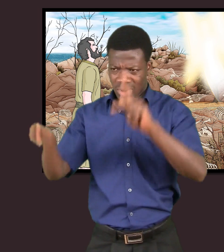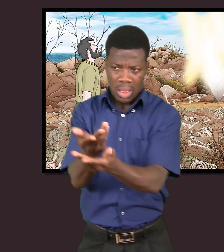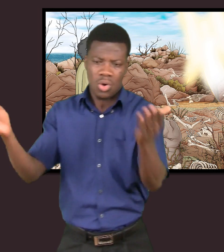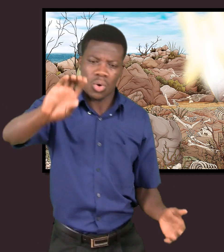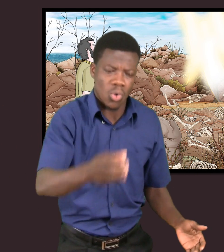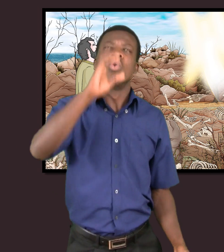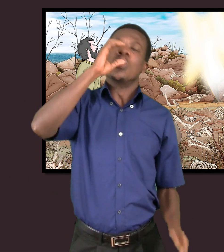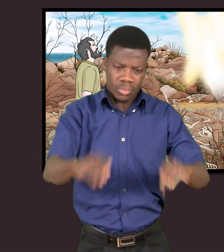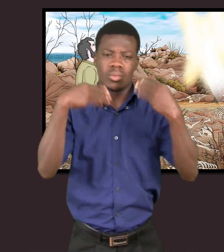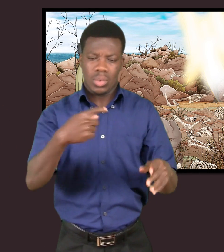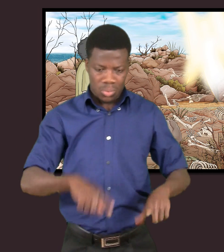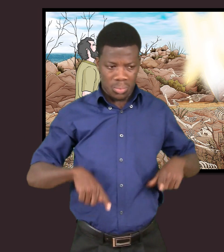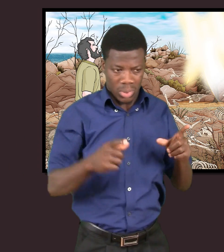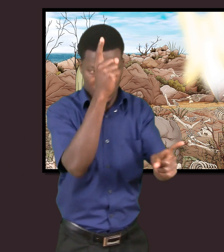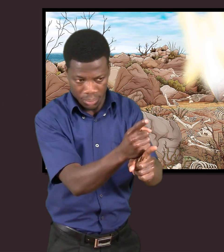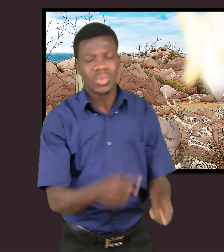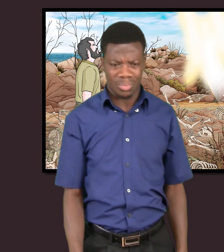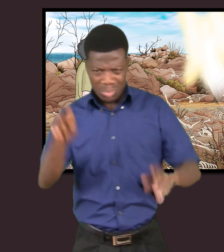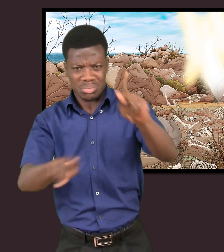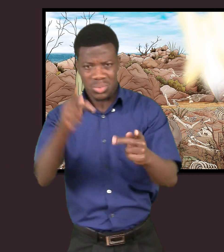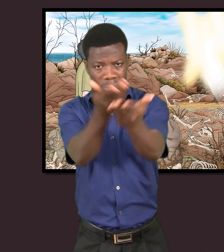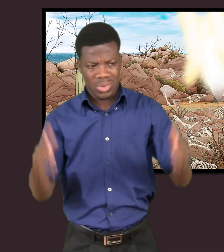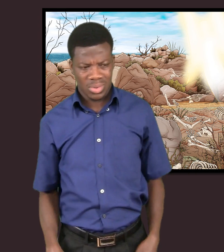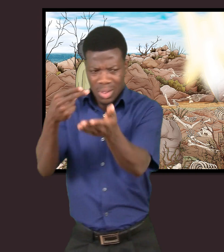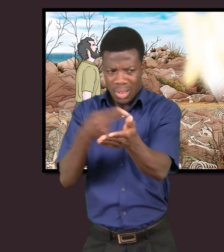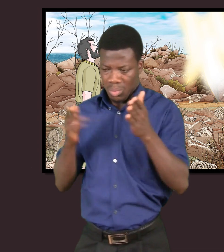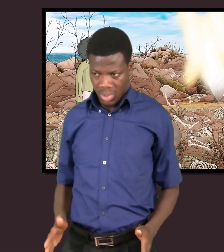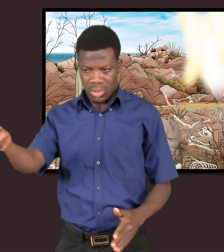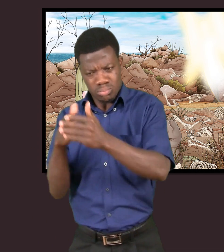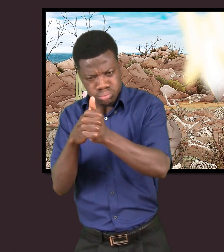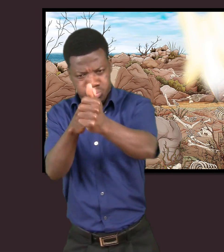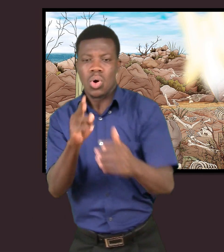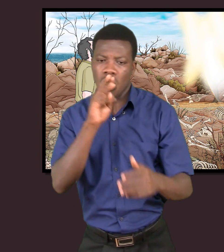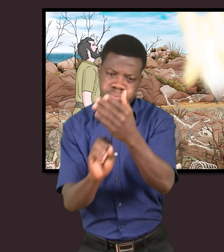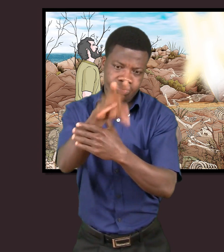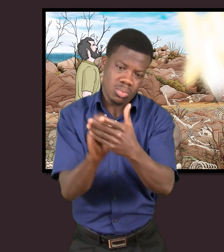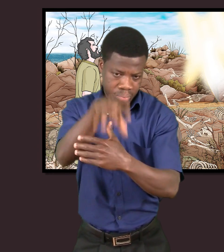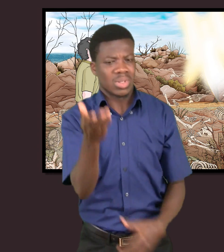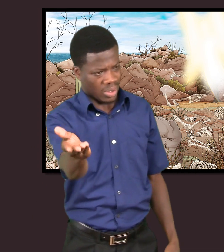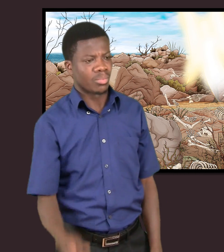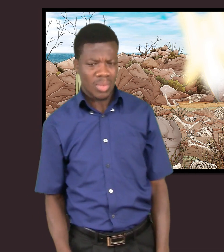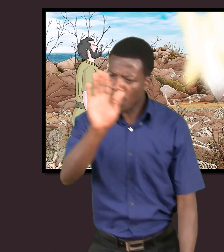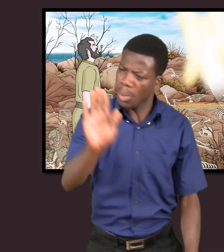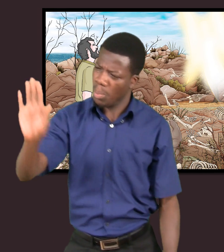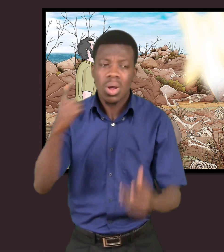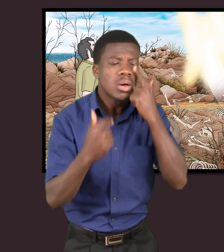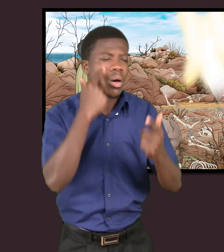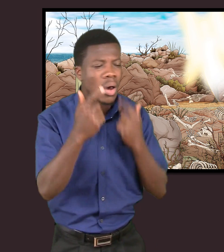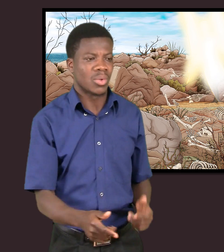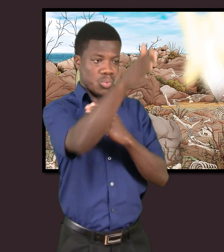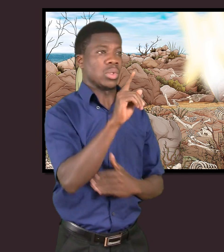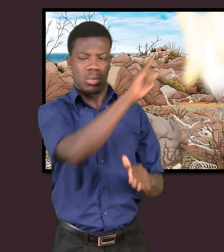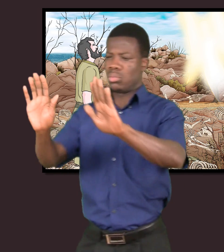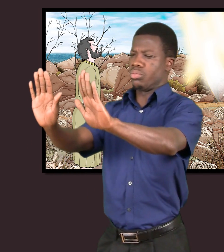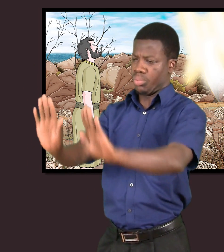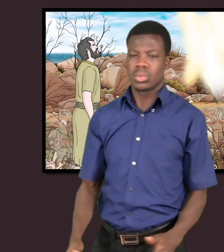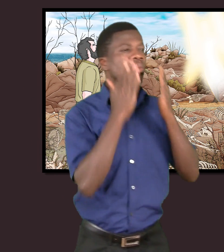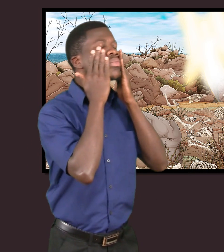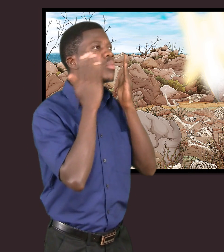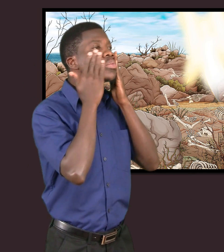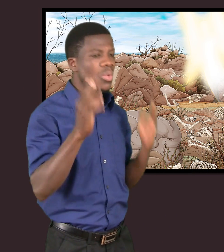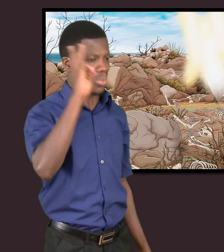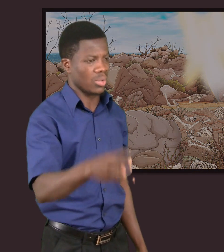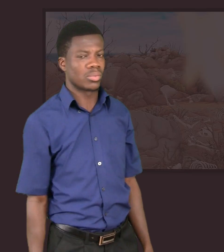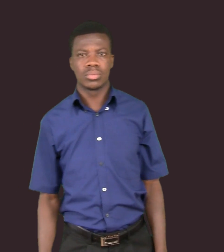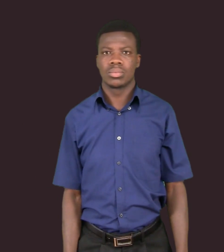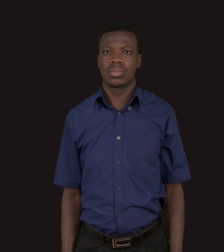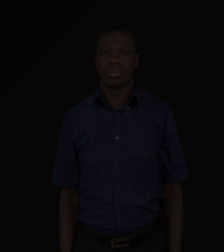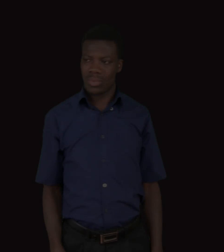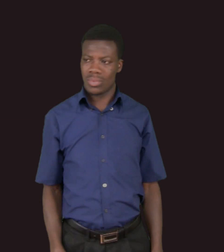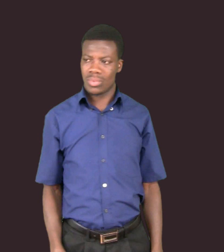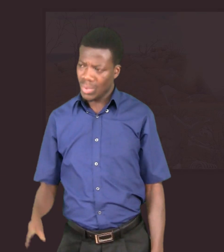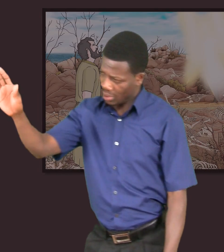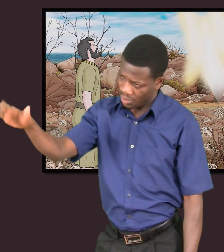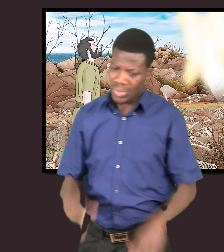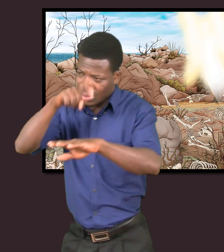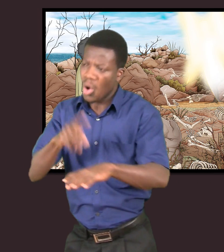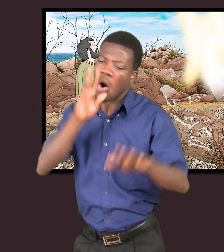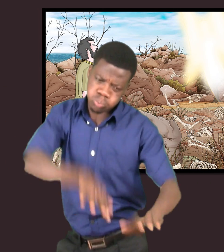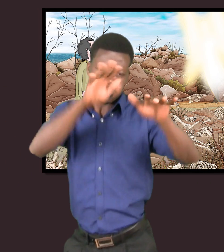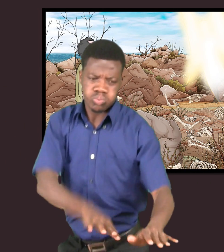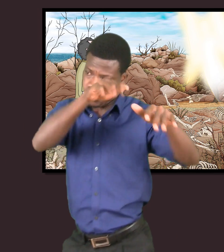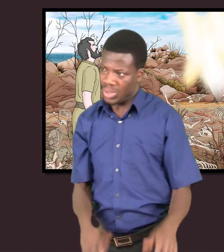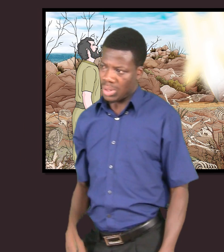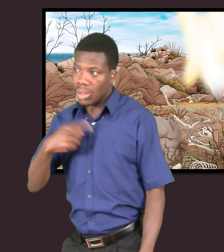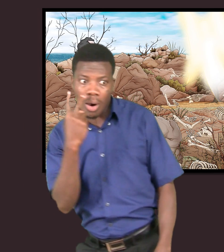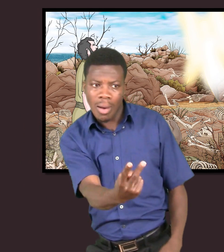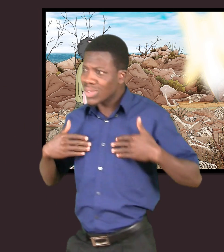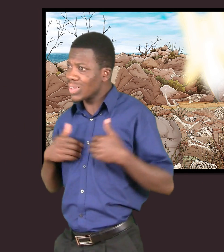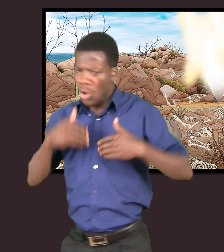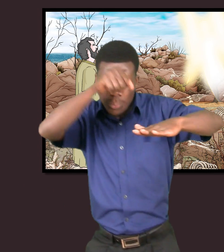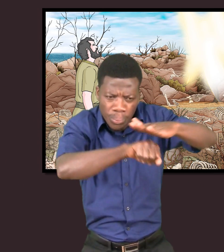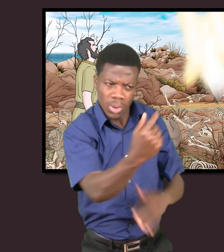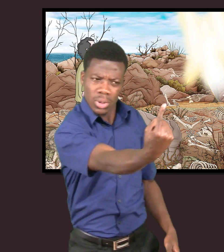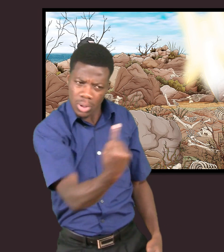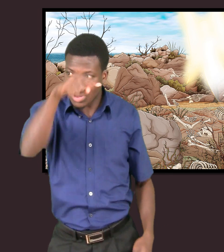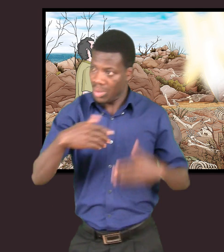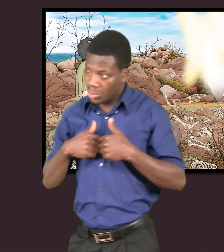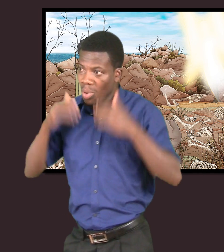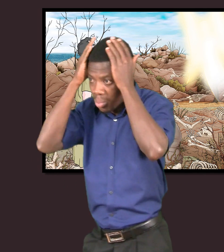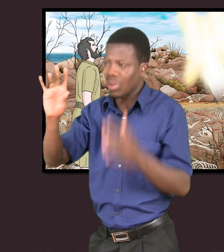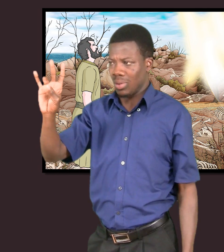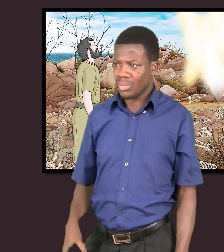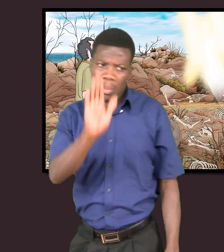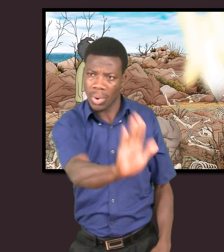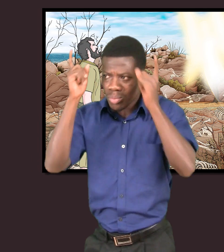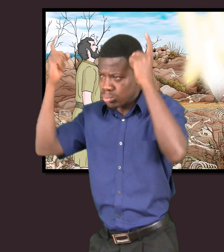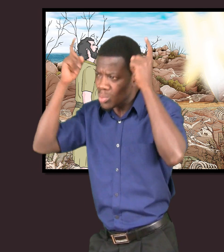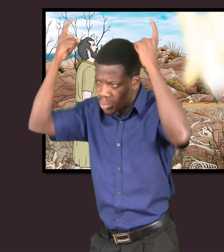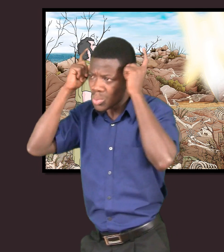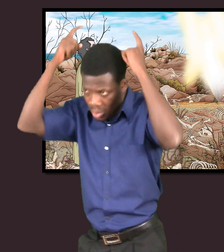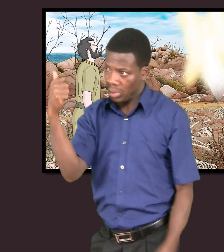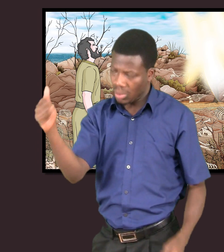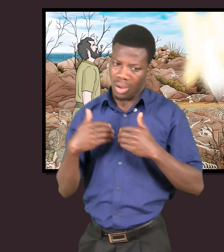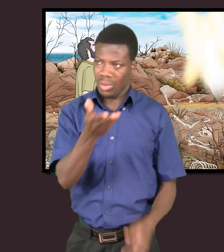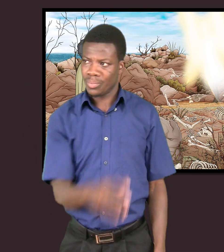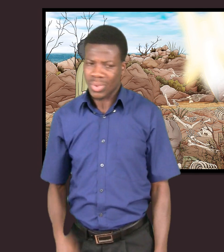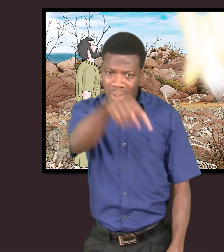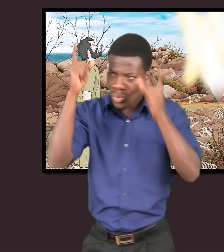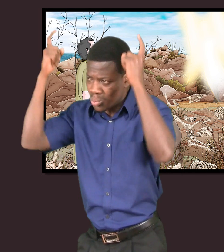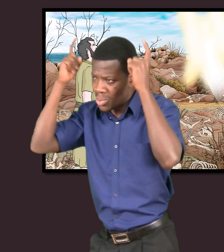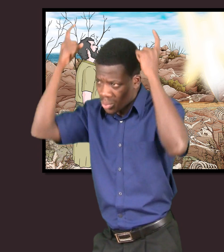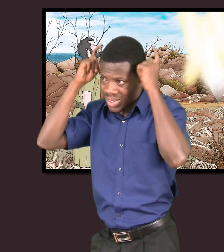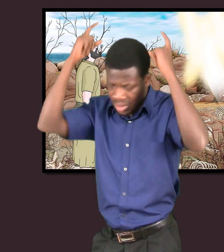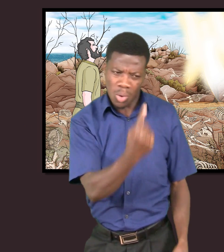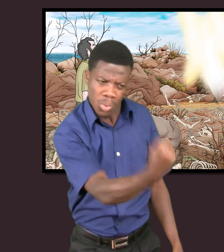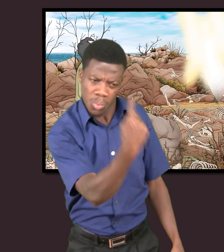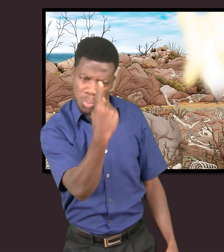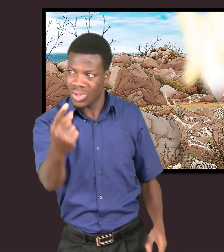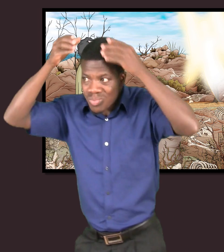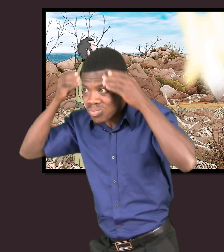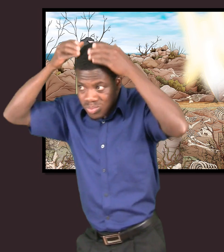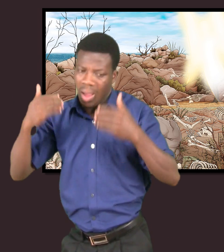‘He will lead them to springs of living water,’ and ‘God will wipe away every tear from their eyes.’” Then I saw a beast with ten horns and seven heads rising out of the sea.